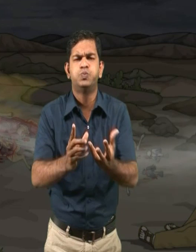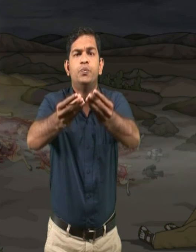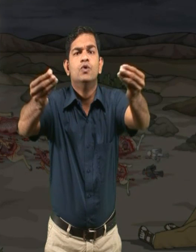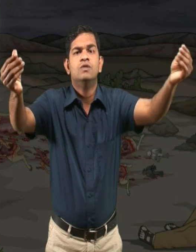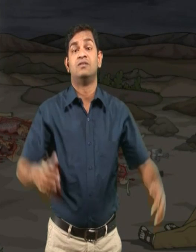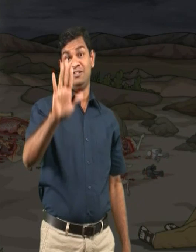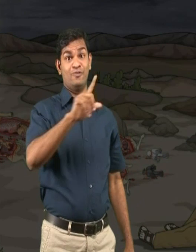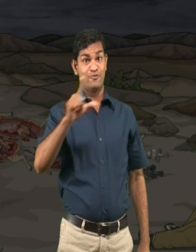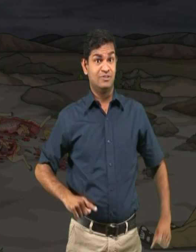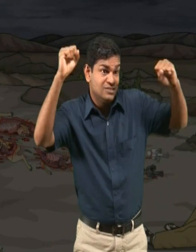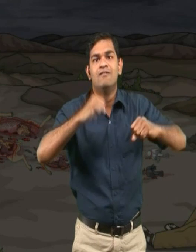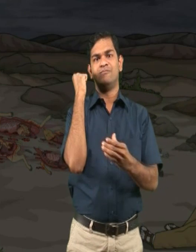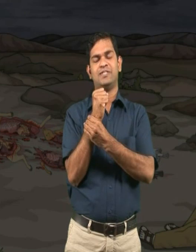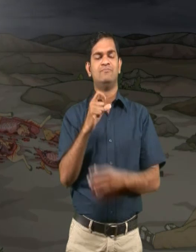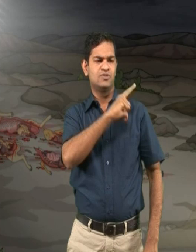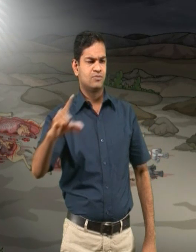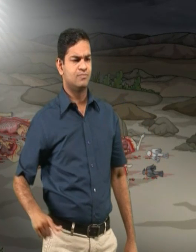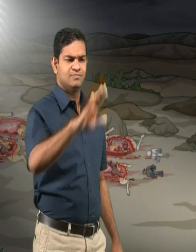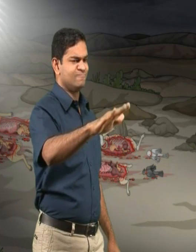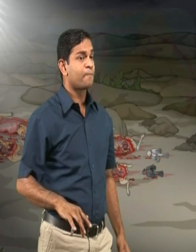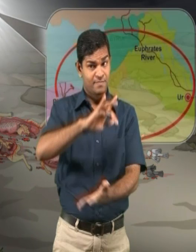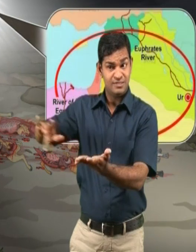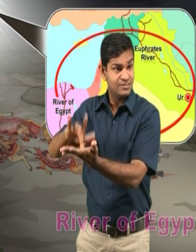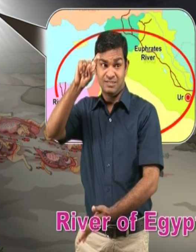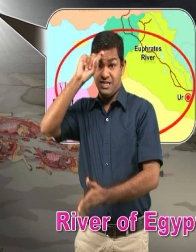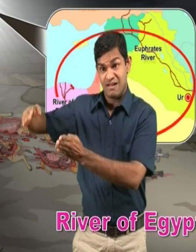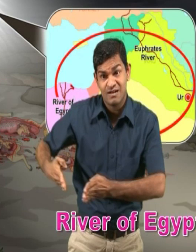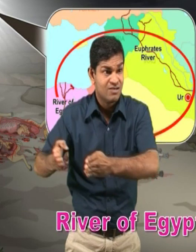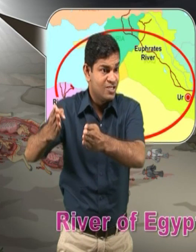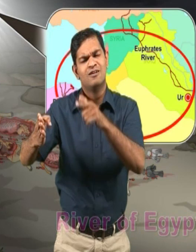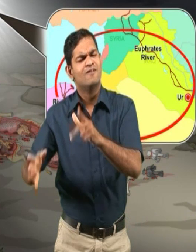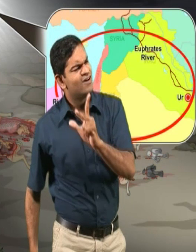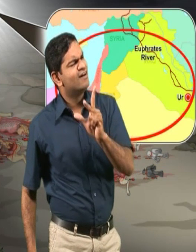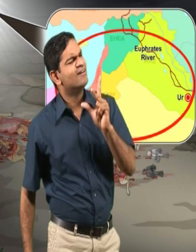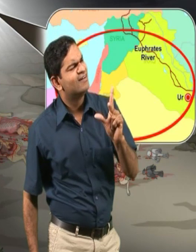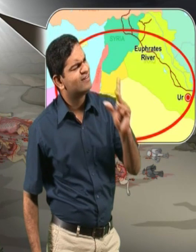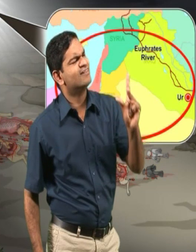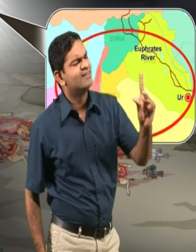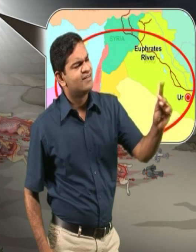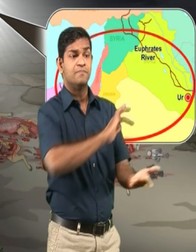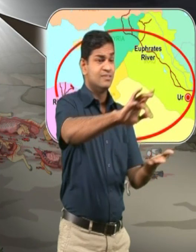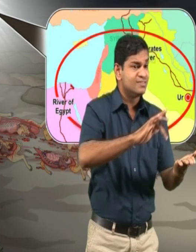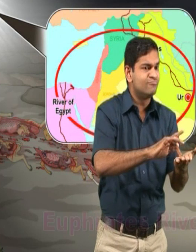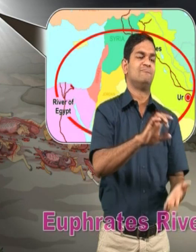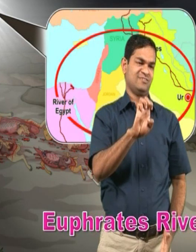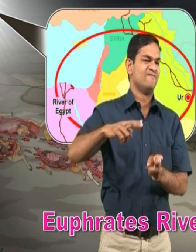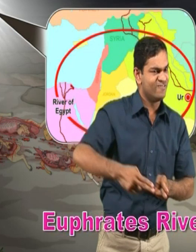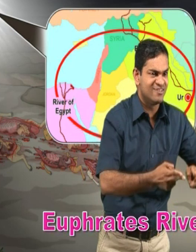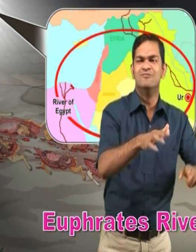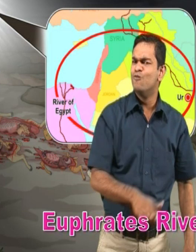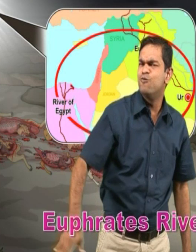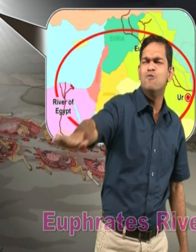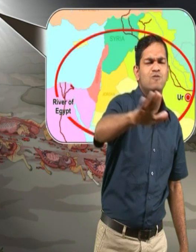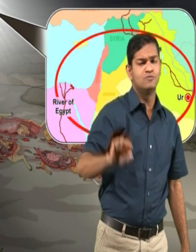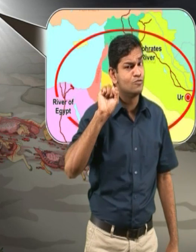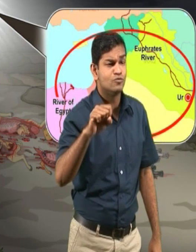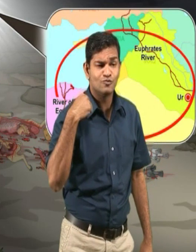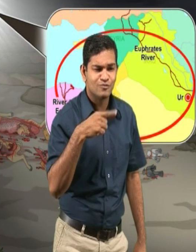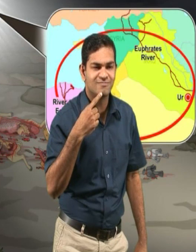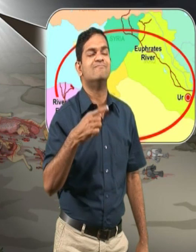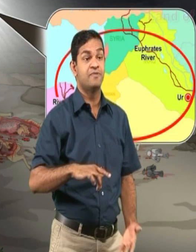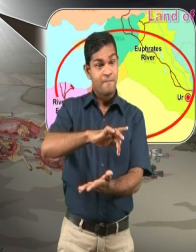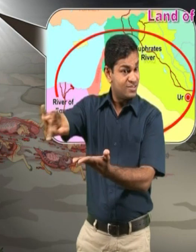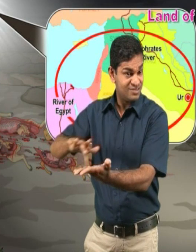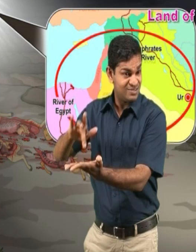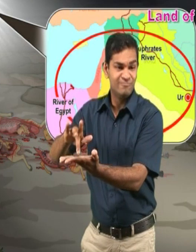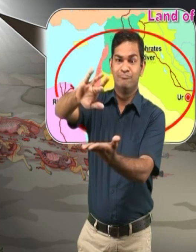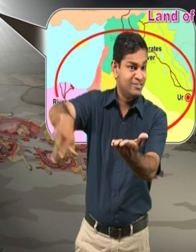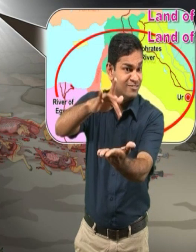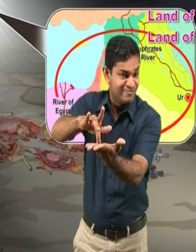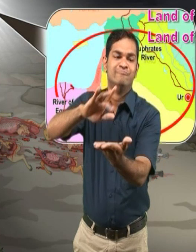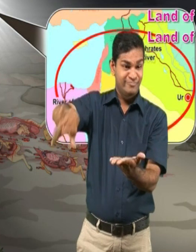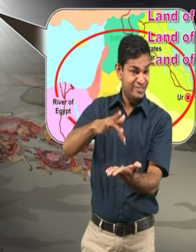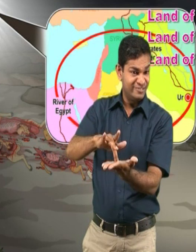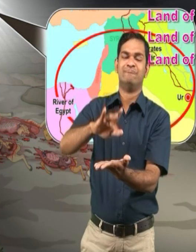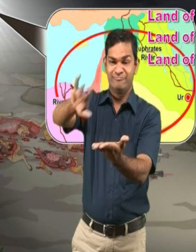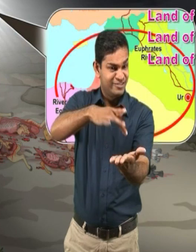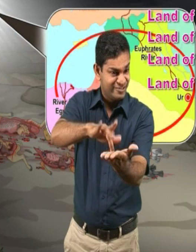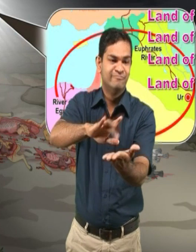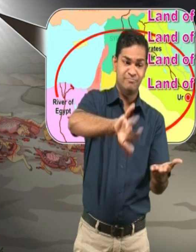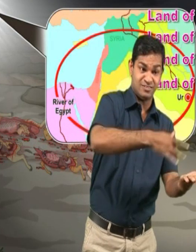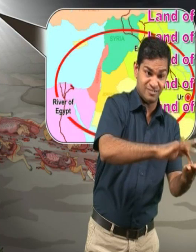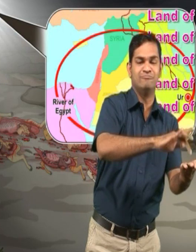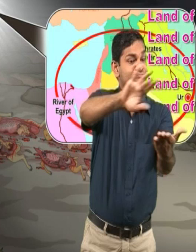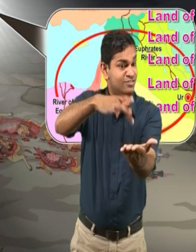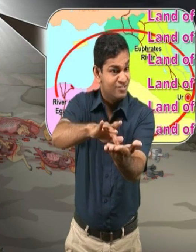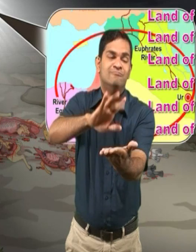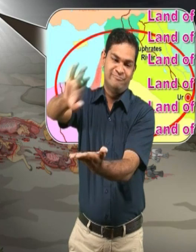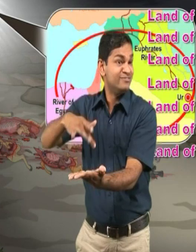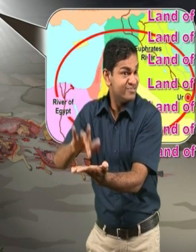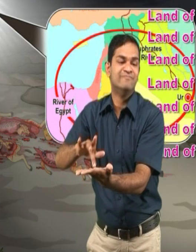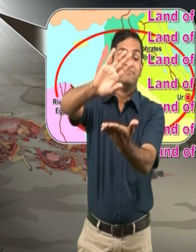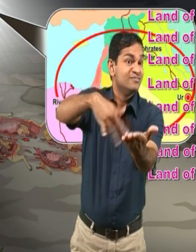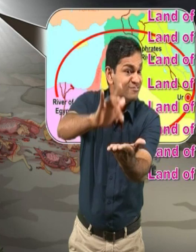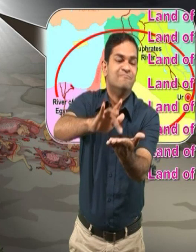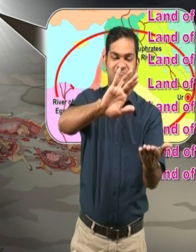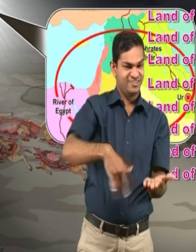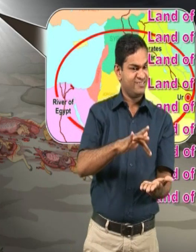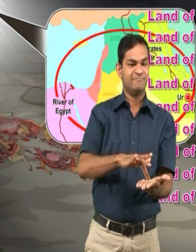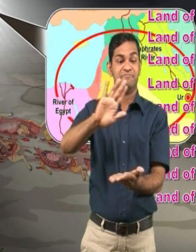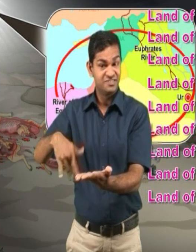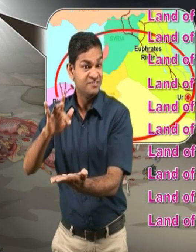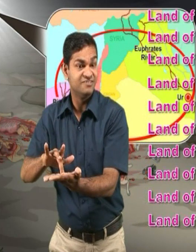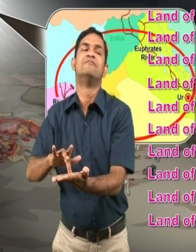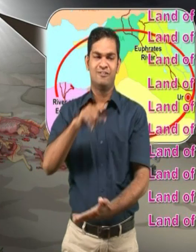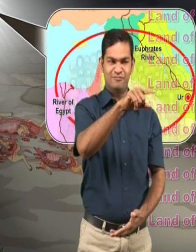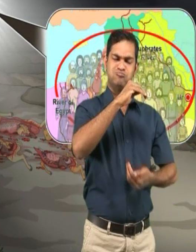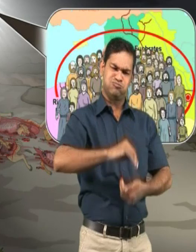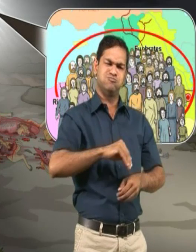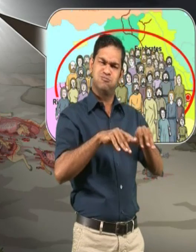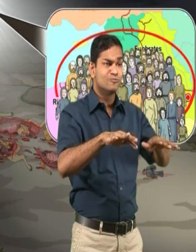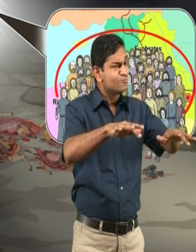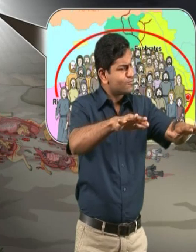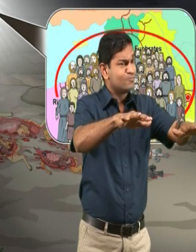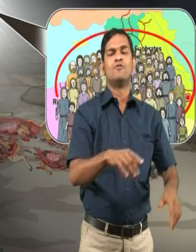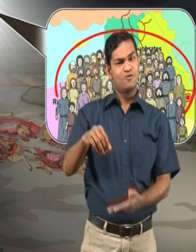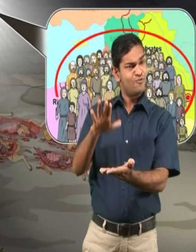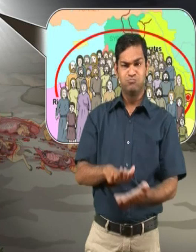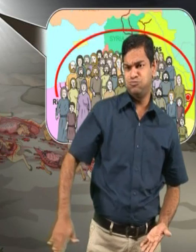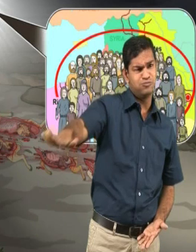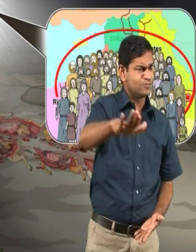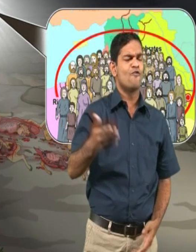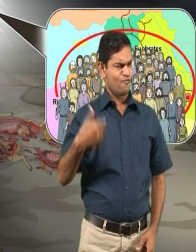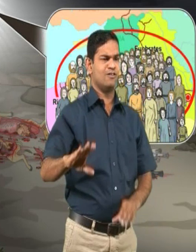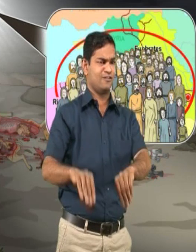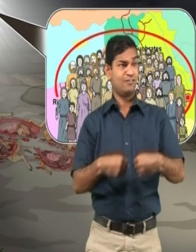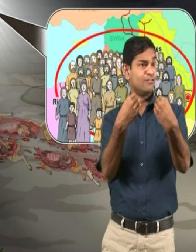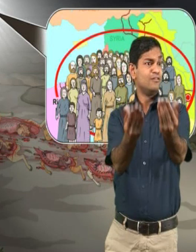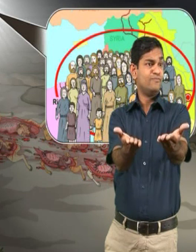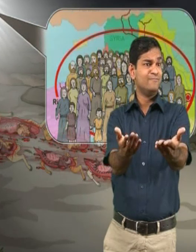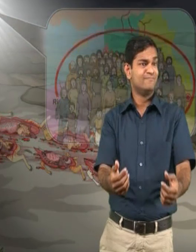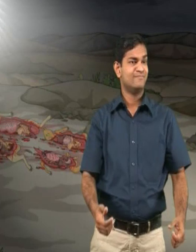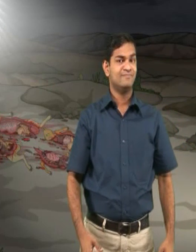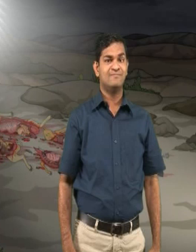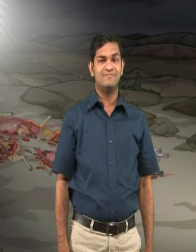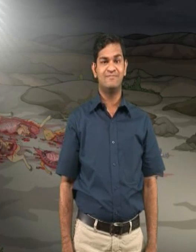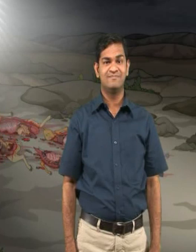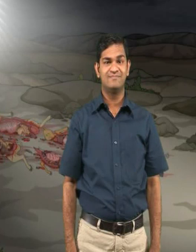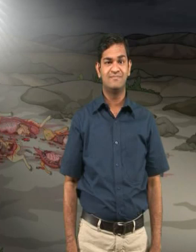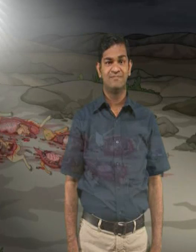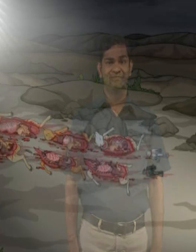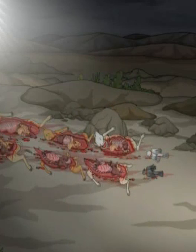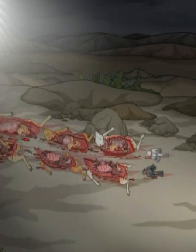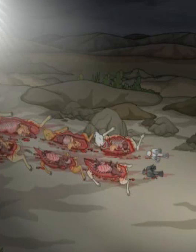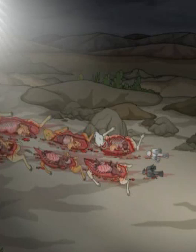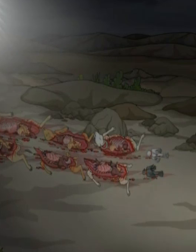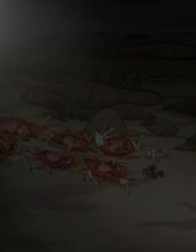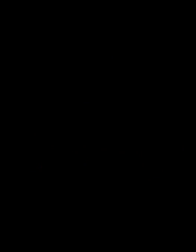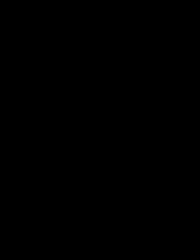On that day the LORD made a covenant with Abram, saying, “To your descendants I have given this land—from the river of Egypt to the great River Euphrates— the land of the Kenites, Kenizzites, Kadmonites, Hittites, Perizzites, Rephaites, Amorites, Canaanites, Girgashites, and Jebusites.”